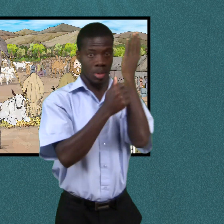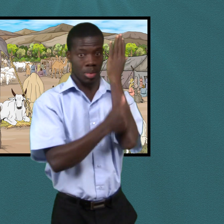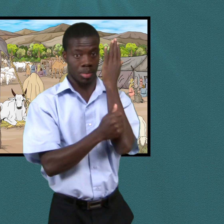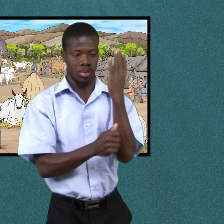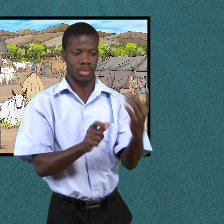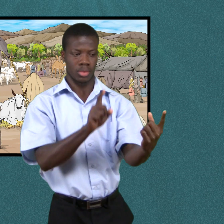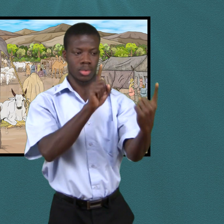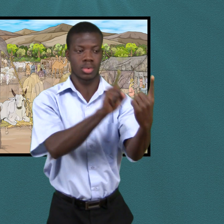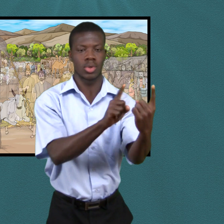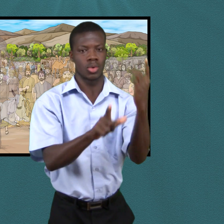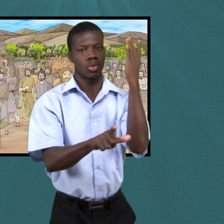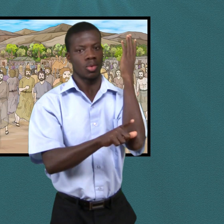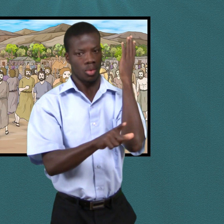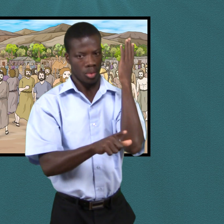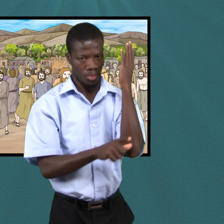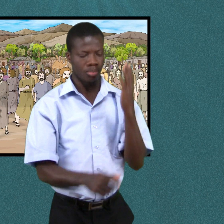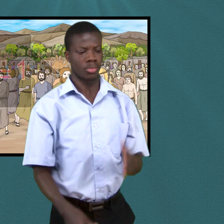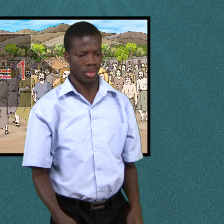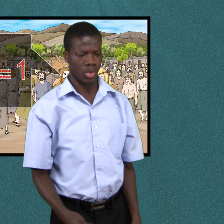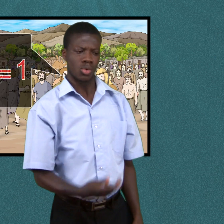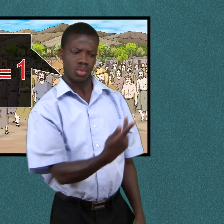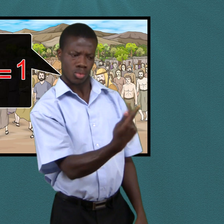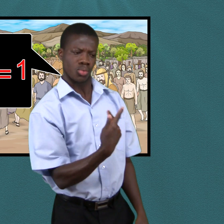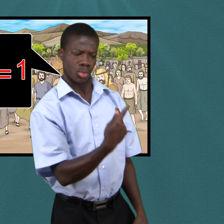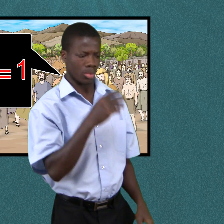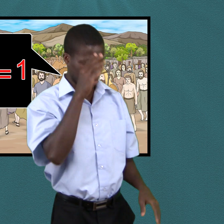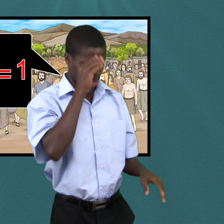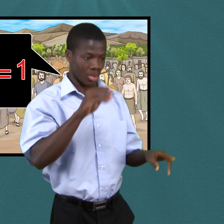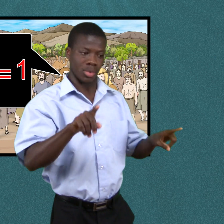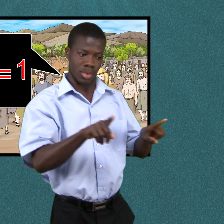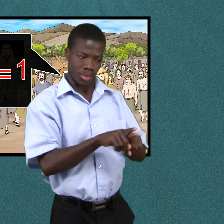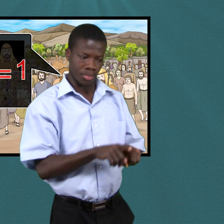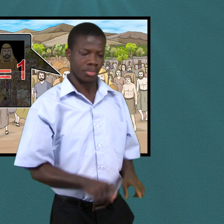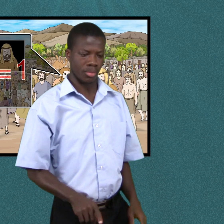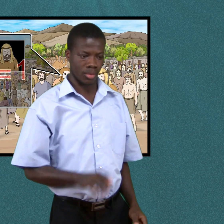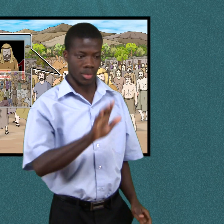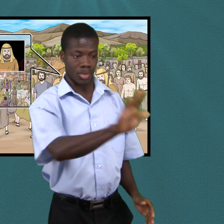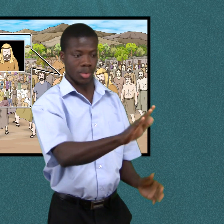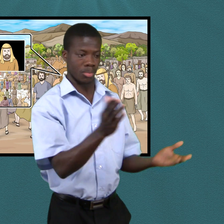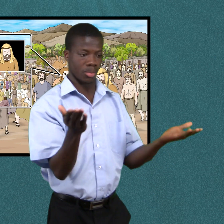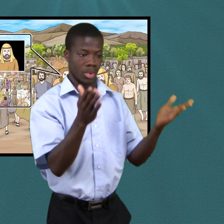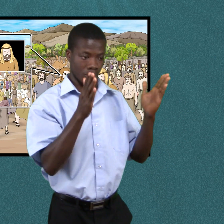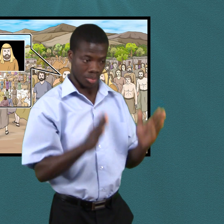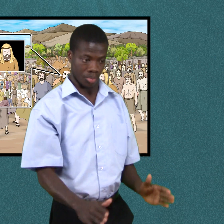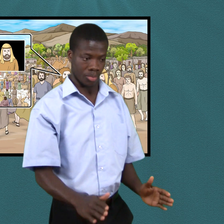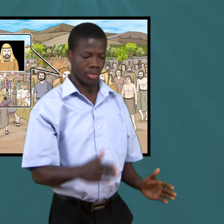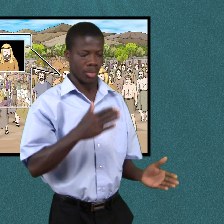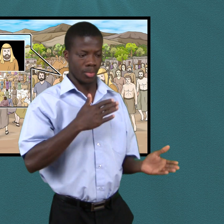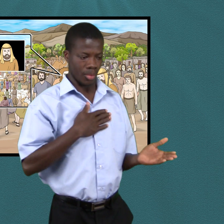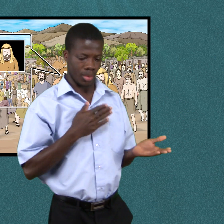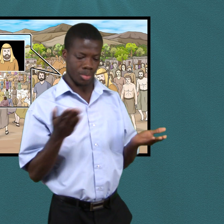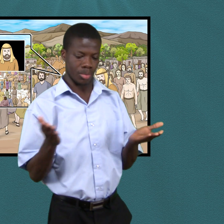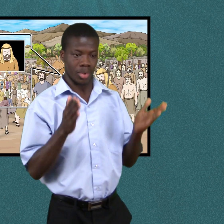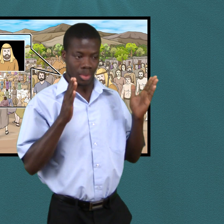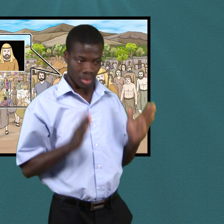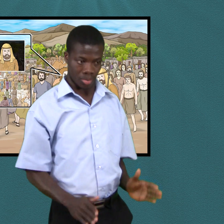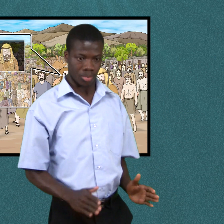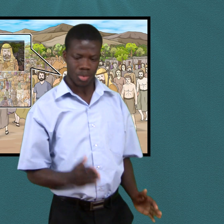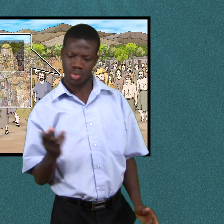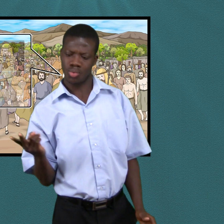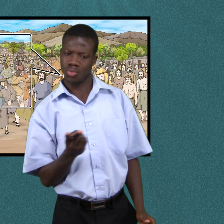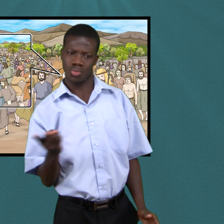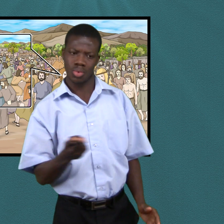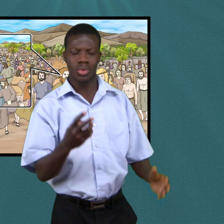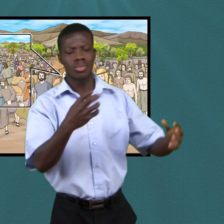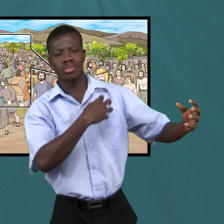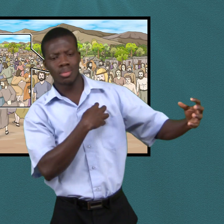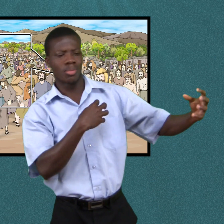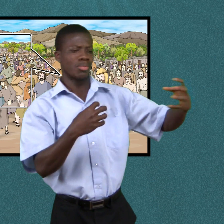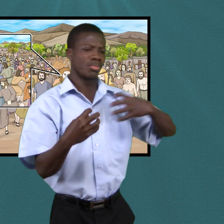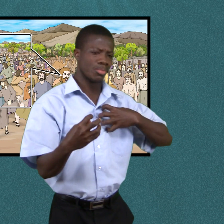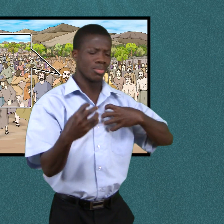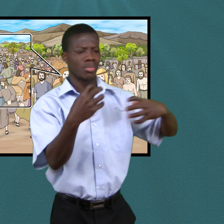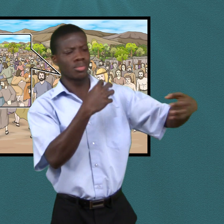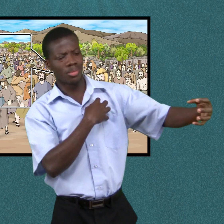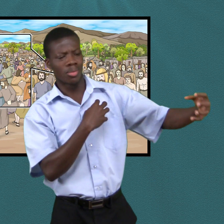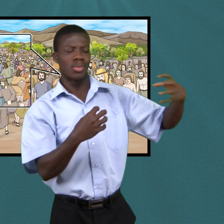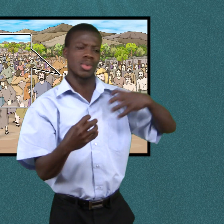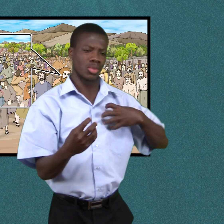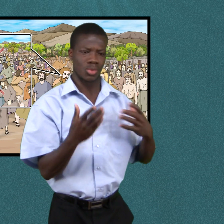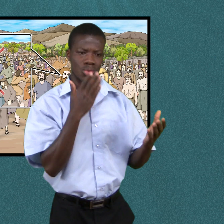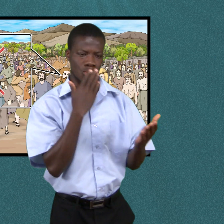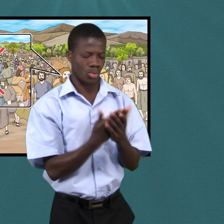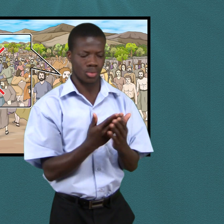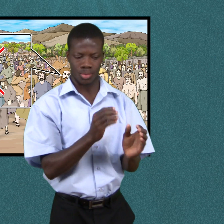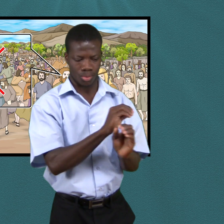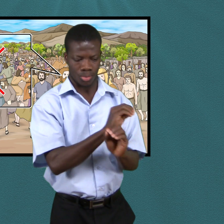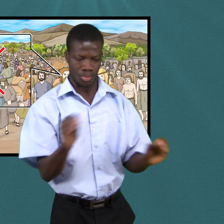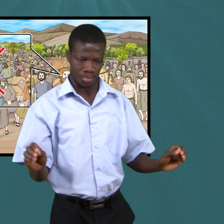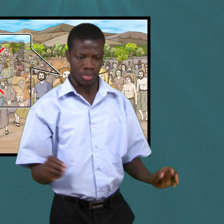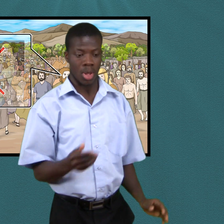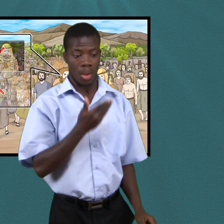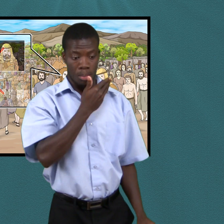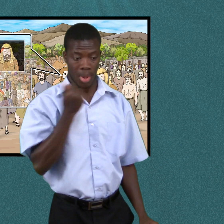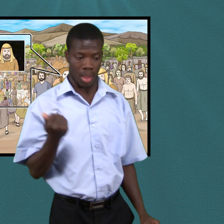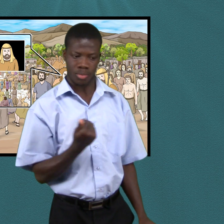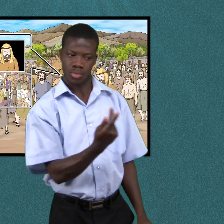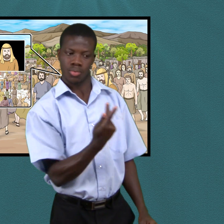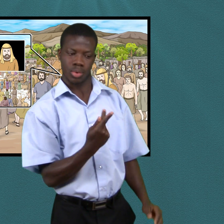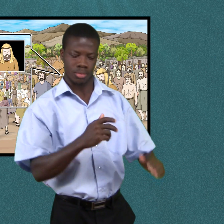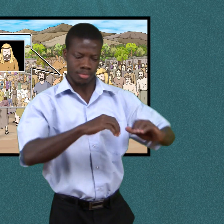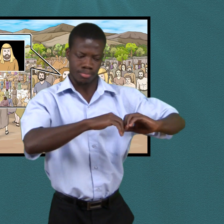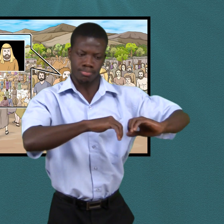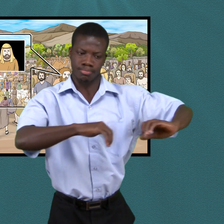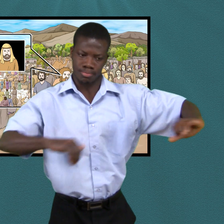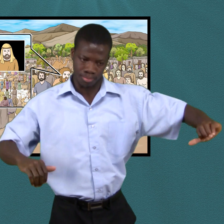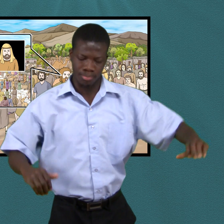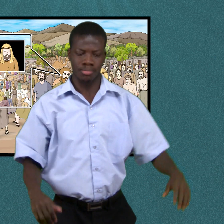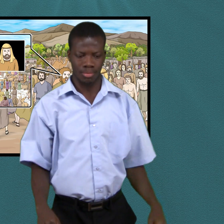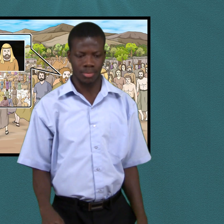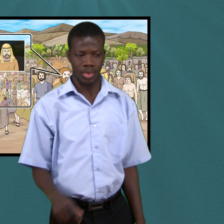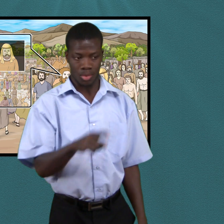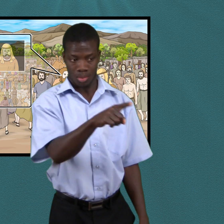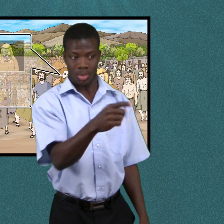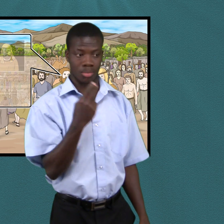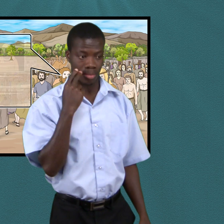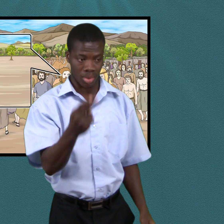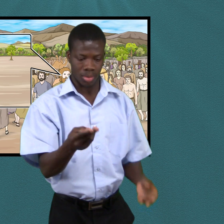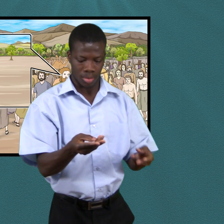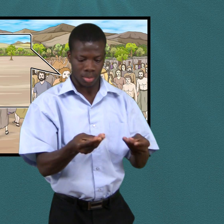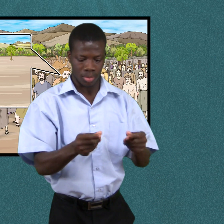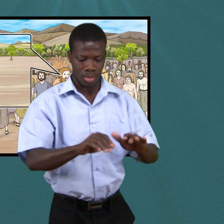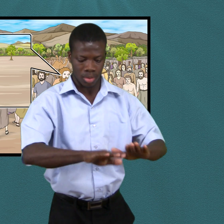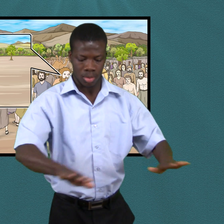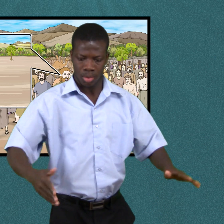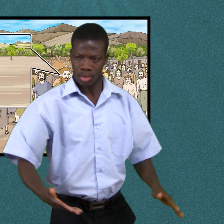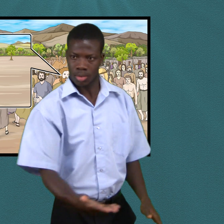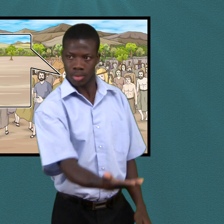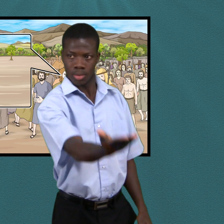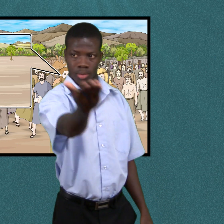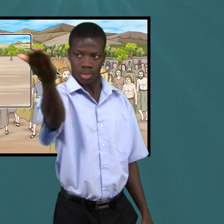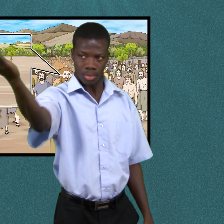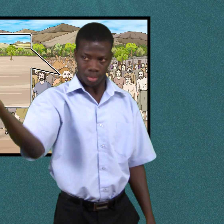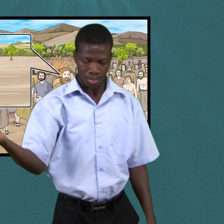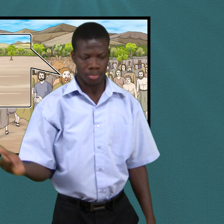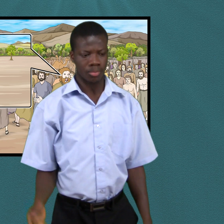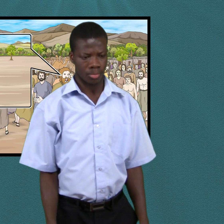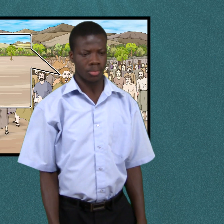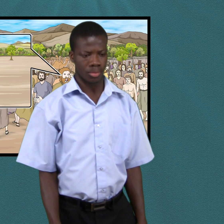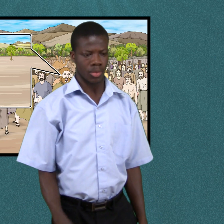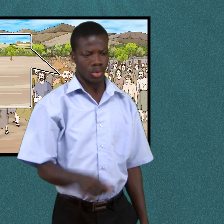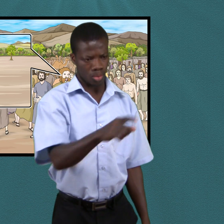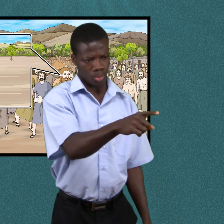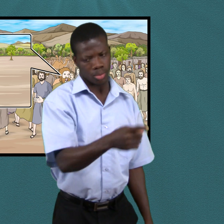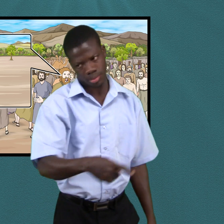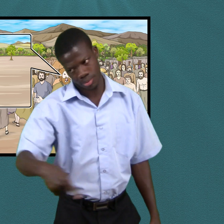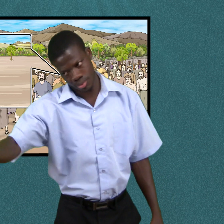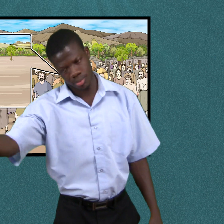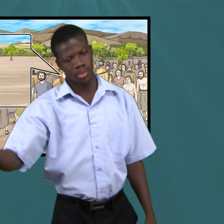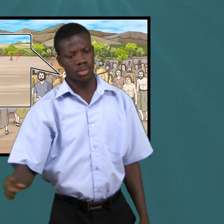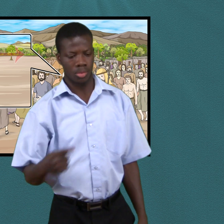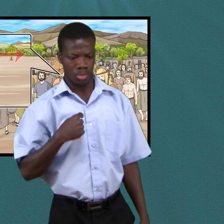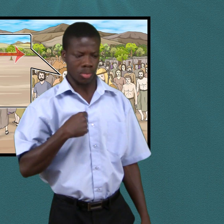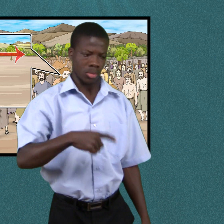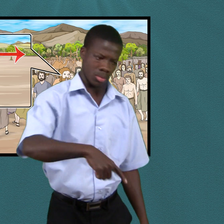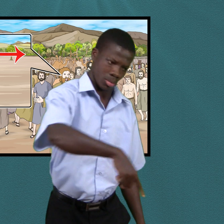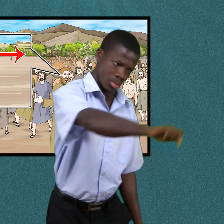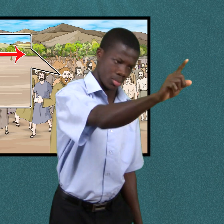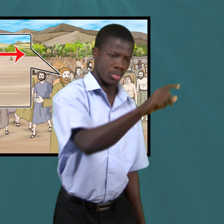So Abram said to Lot, “Please let there be no contention between you and me, or between your herdsmen and my herdsmen. After all, we are brothers. Is not the whole land before you?